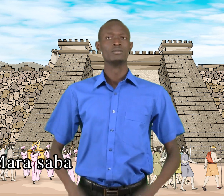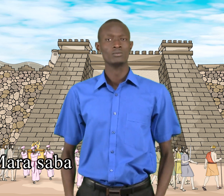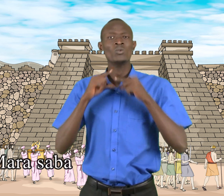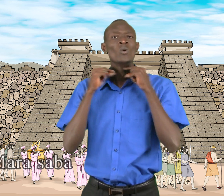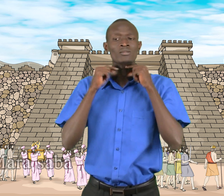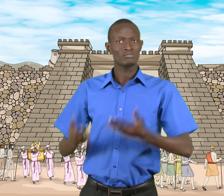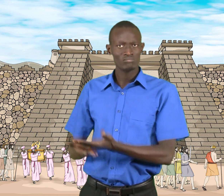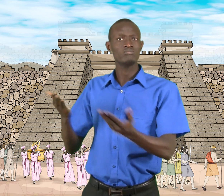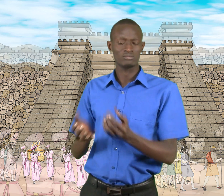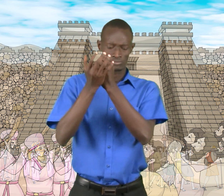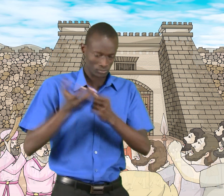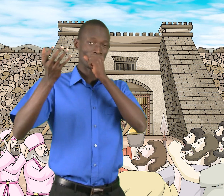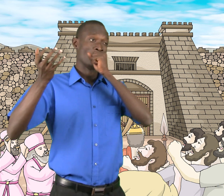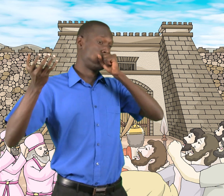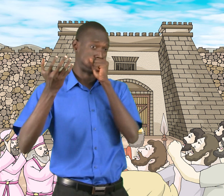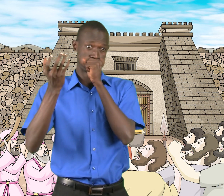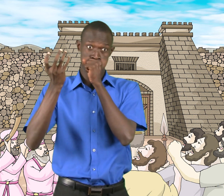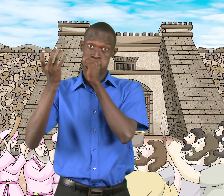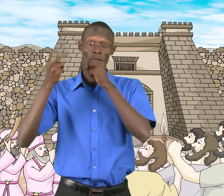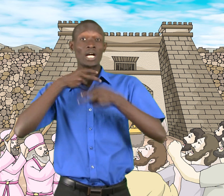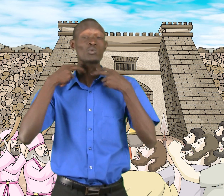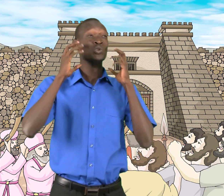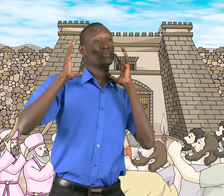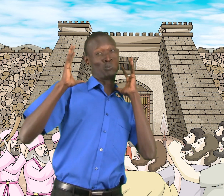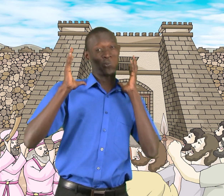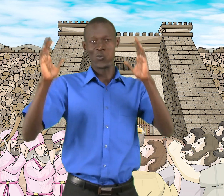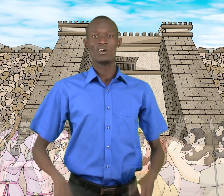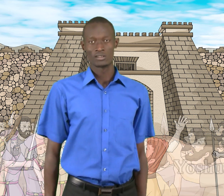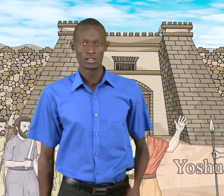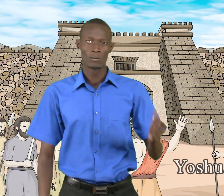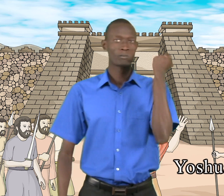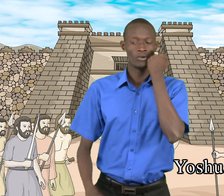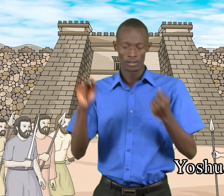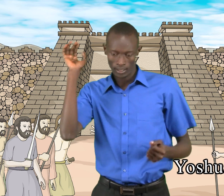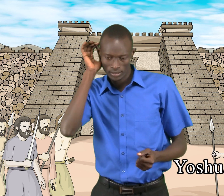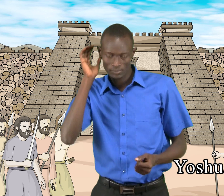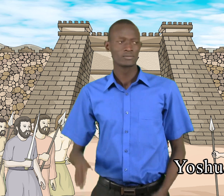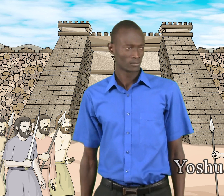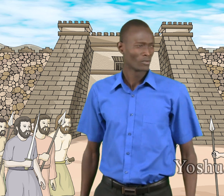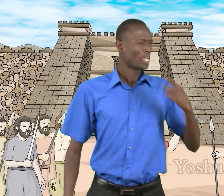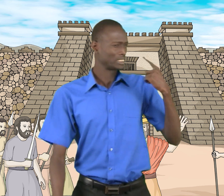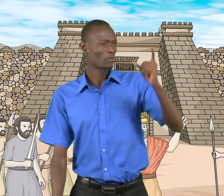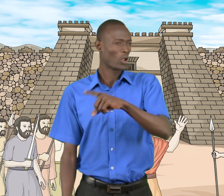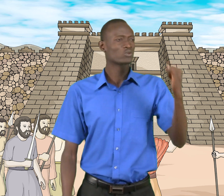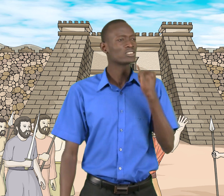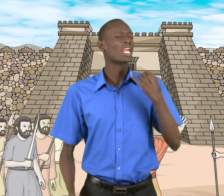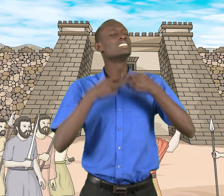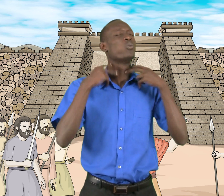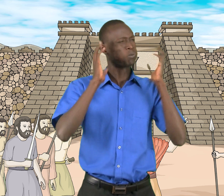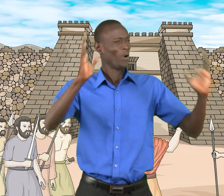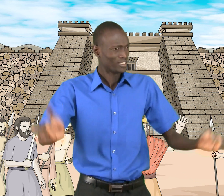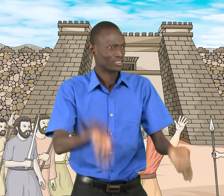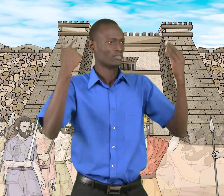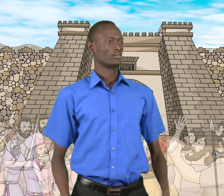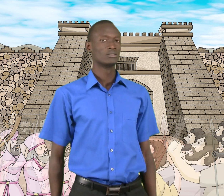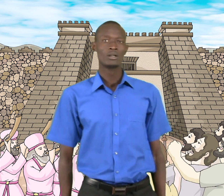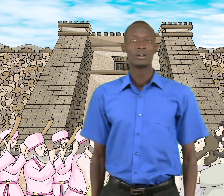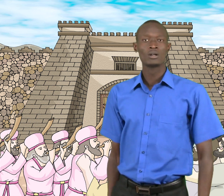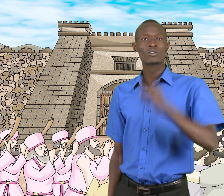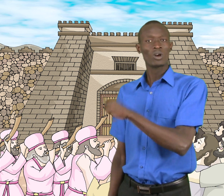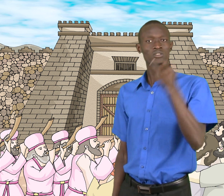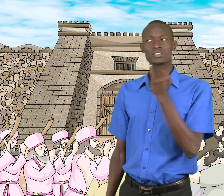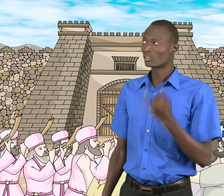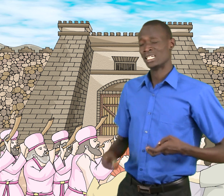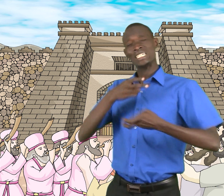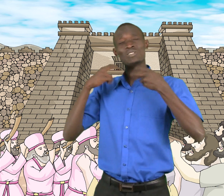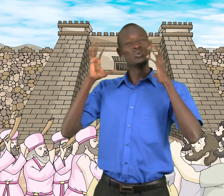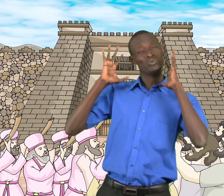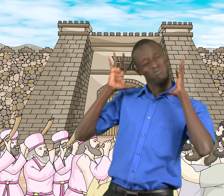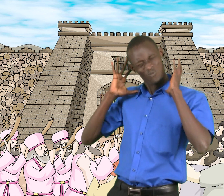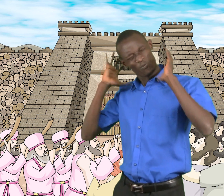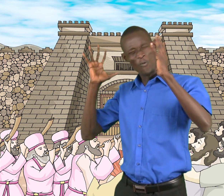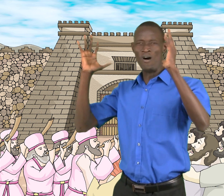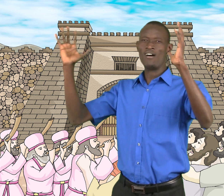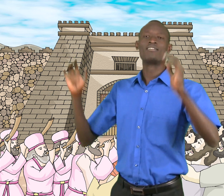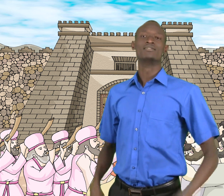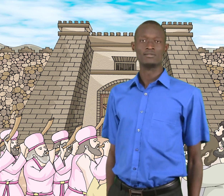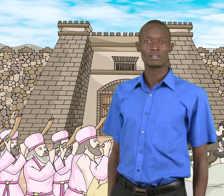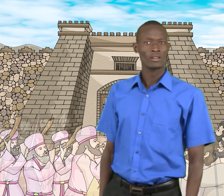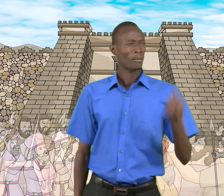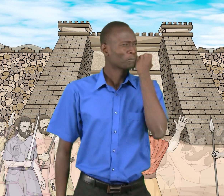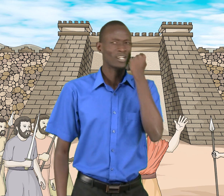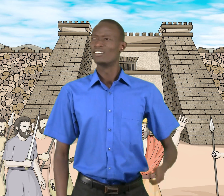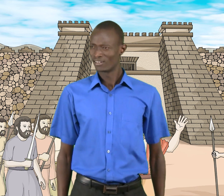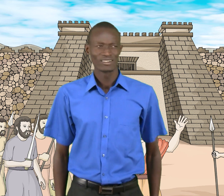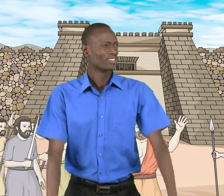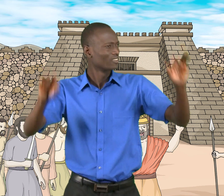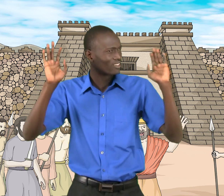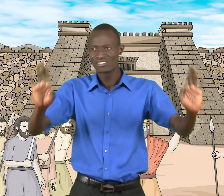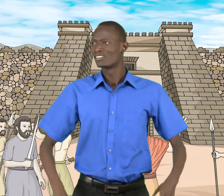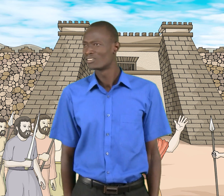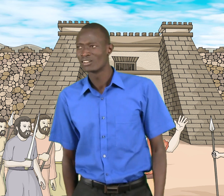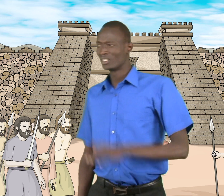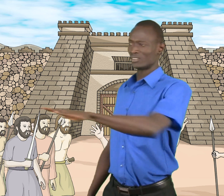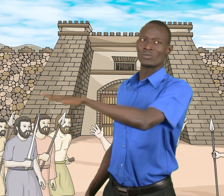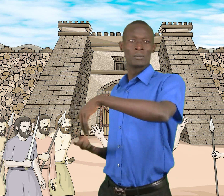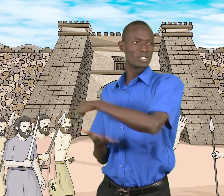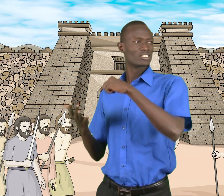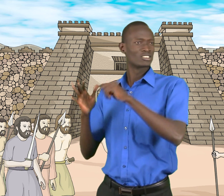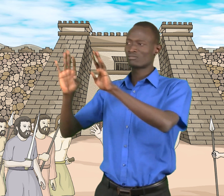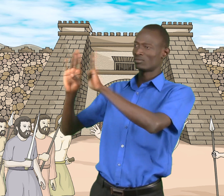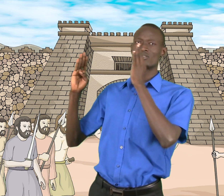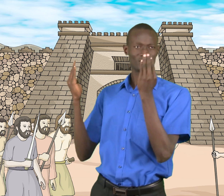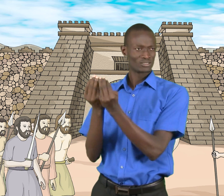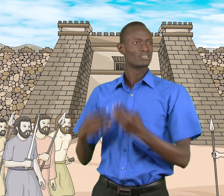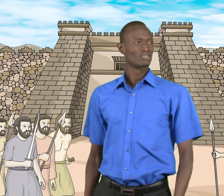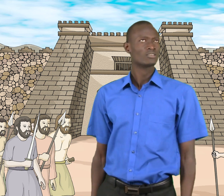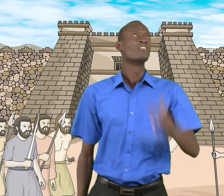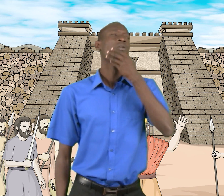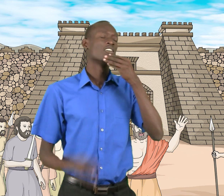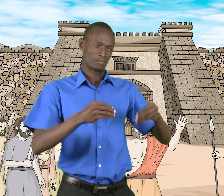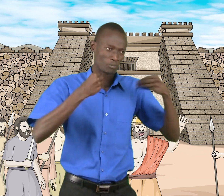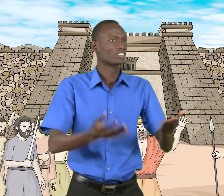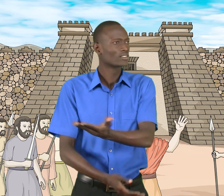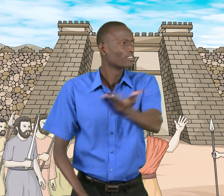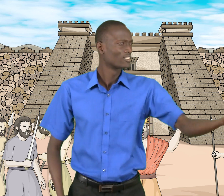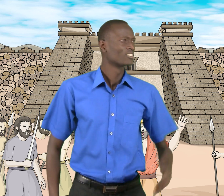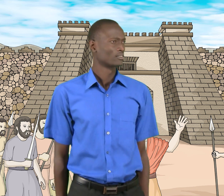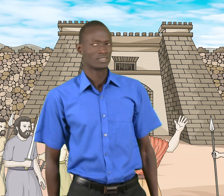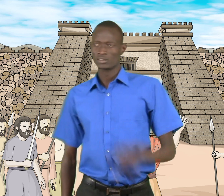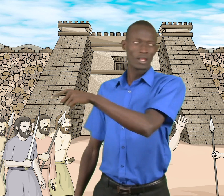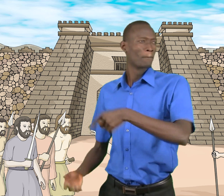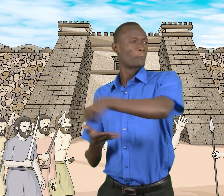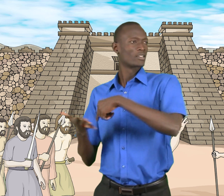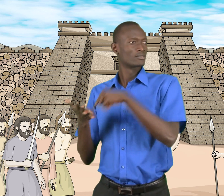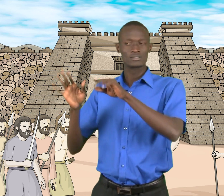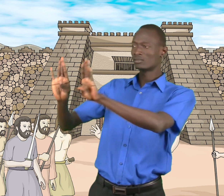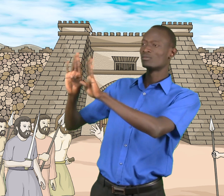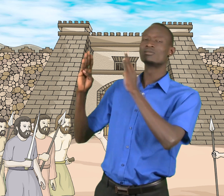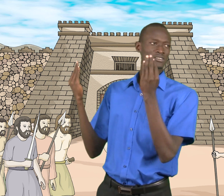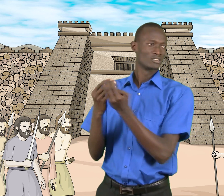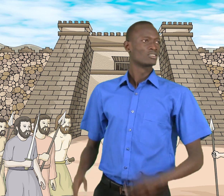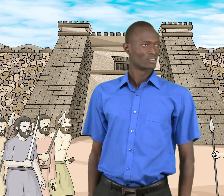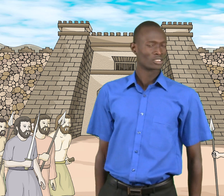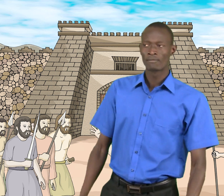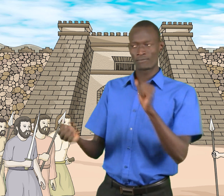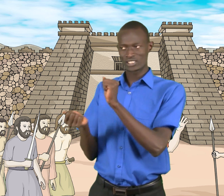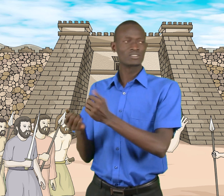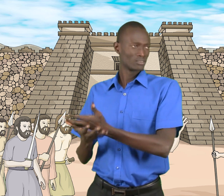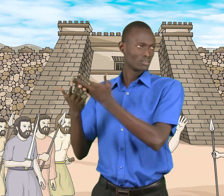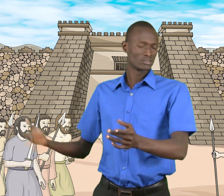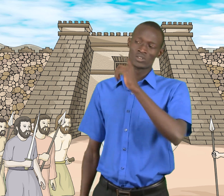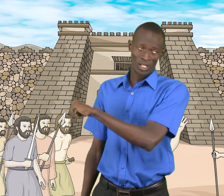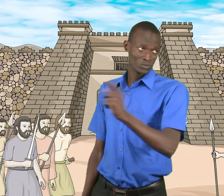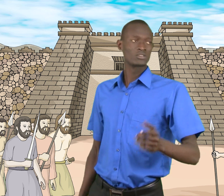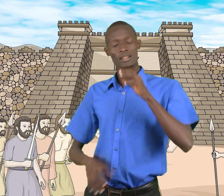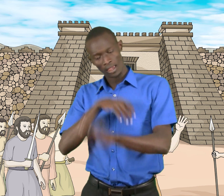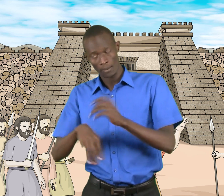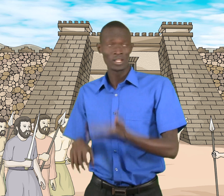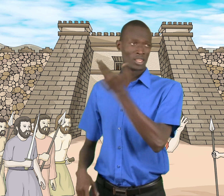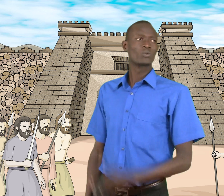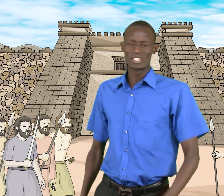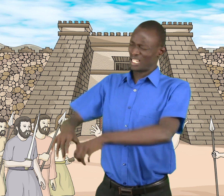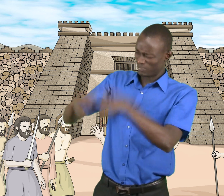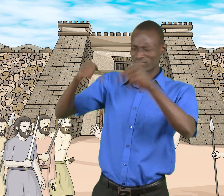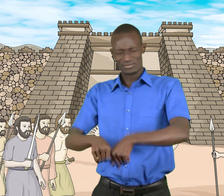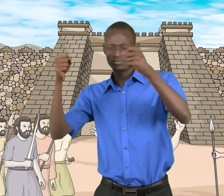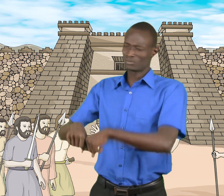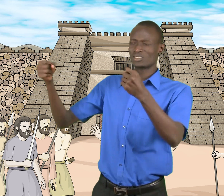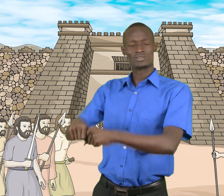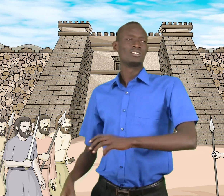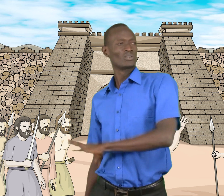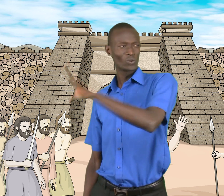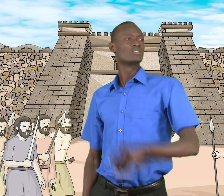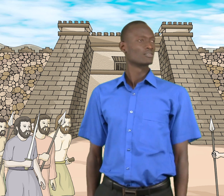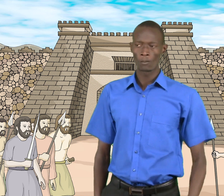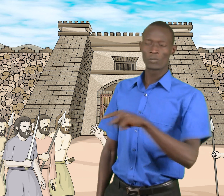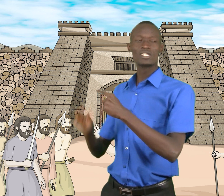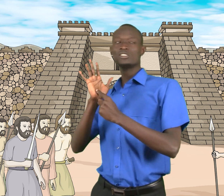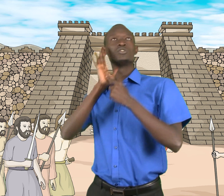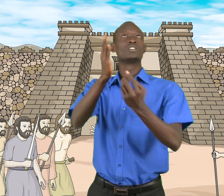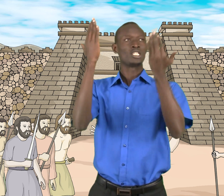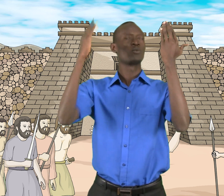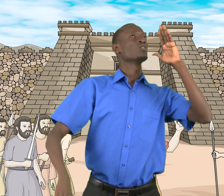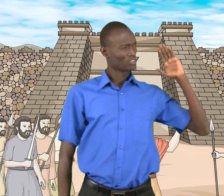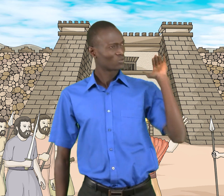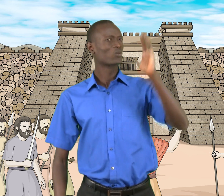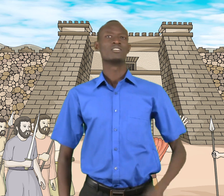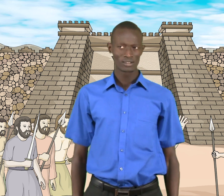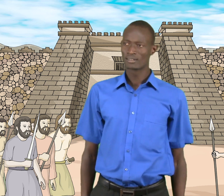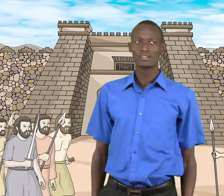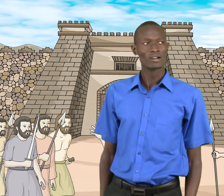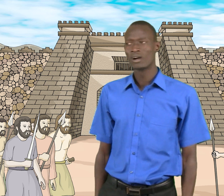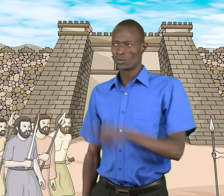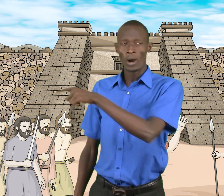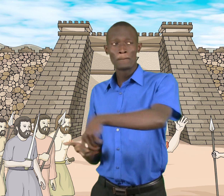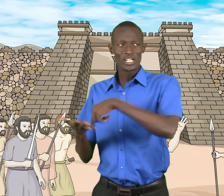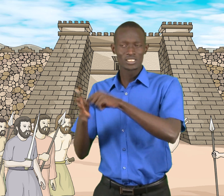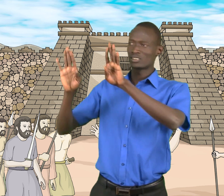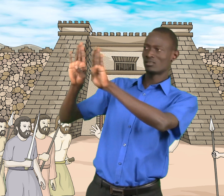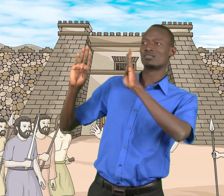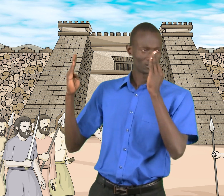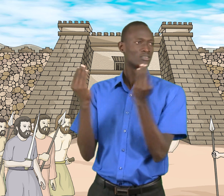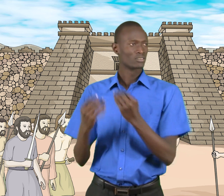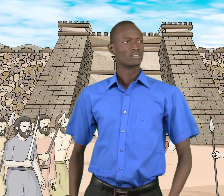After the seventh time around, the priests blew the horns, and Joshua commanded the people, “Shout!